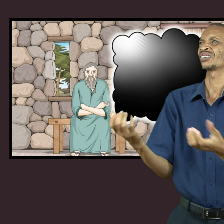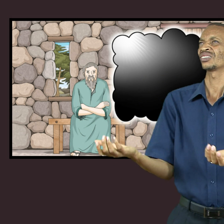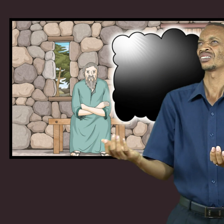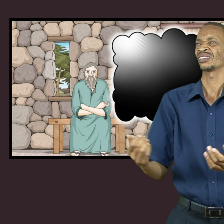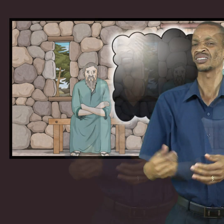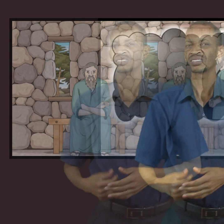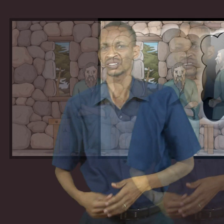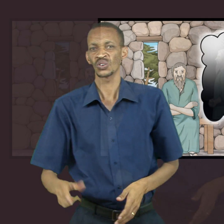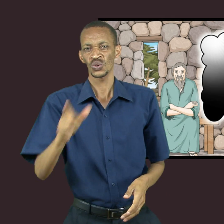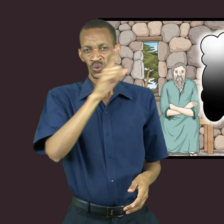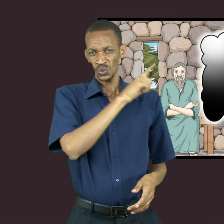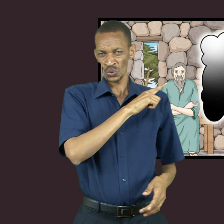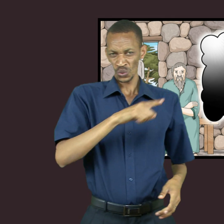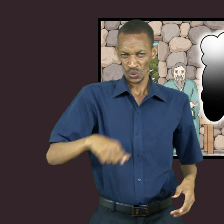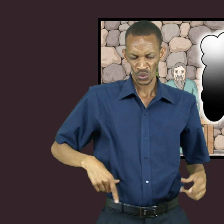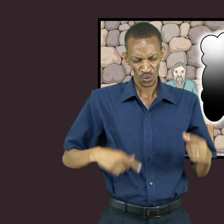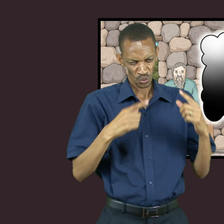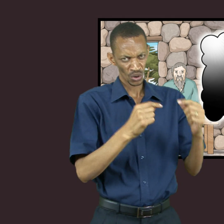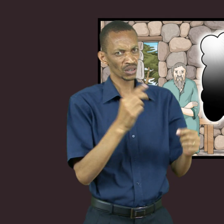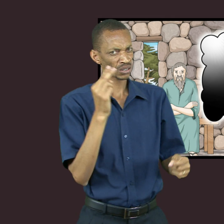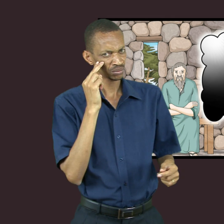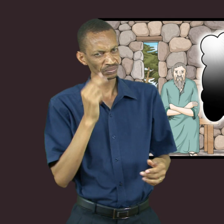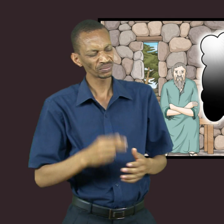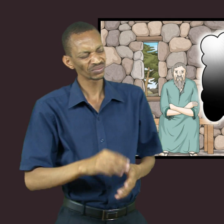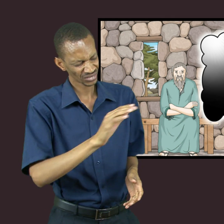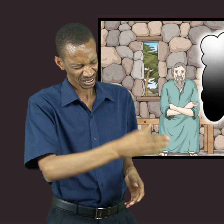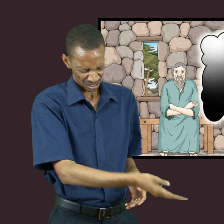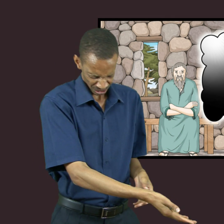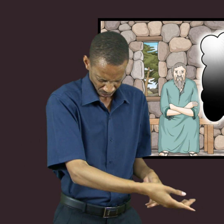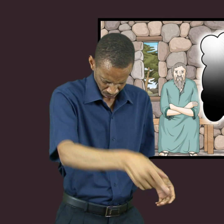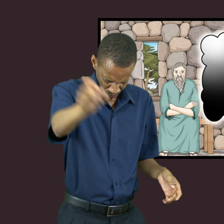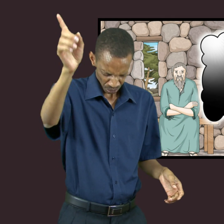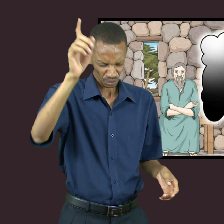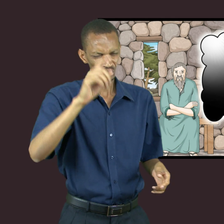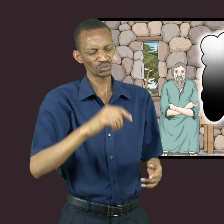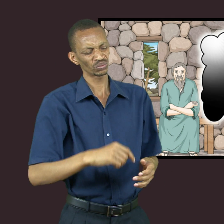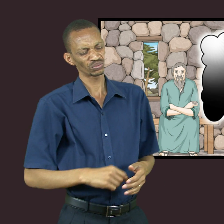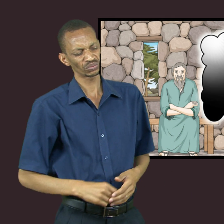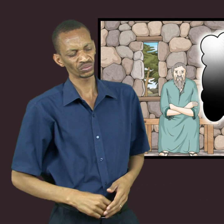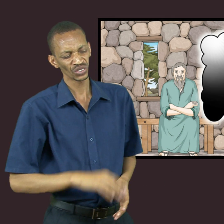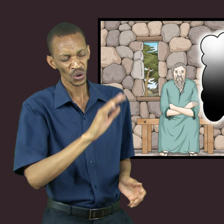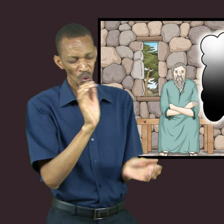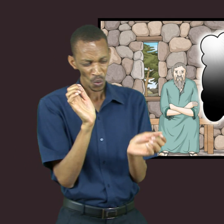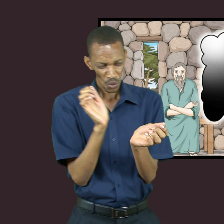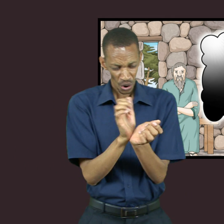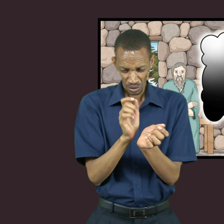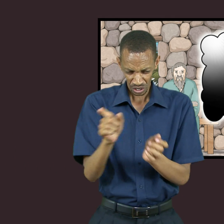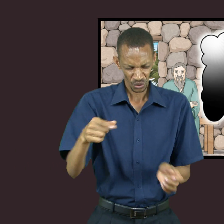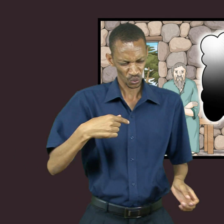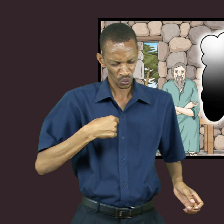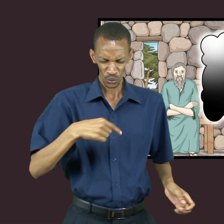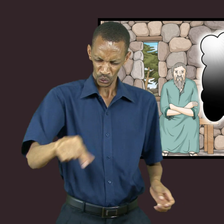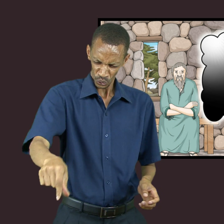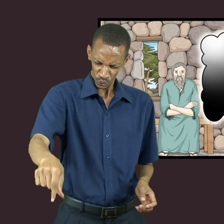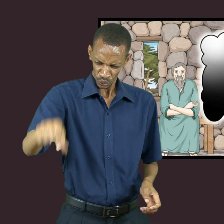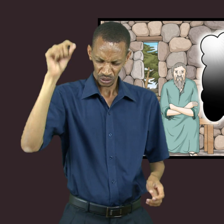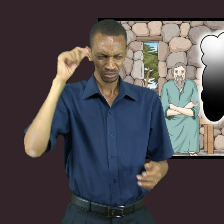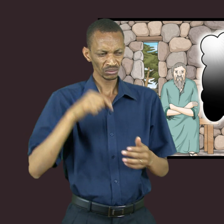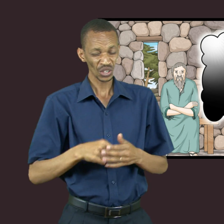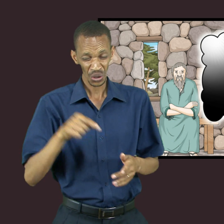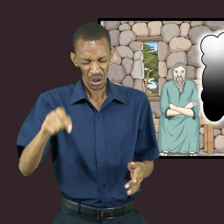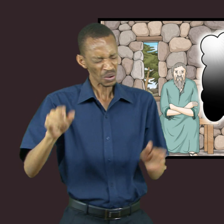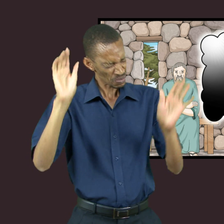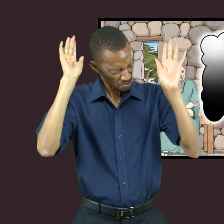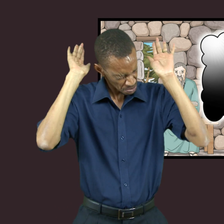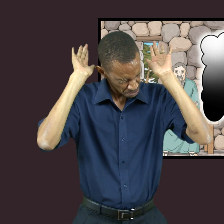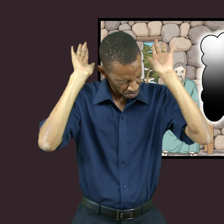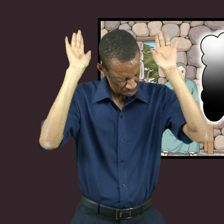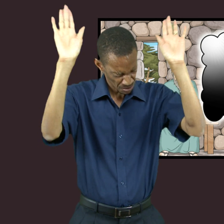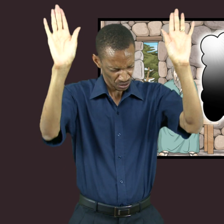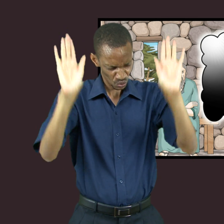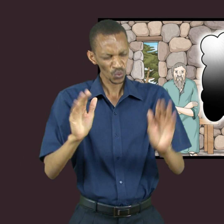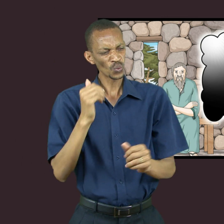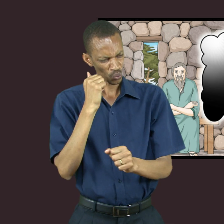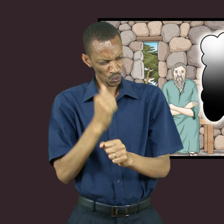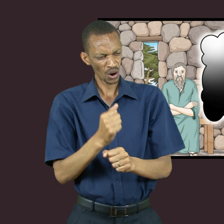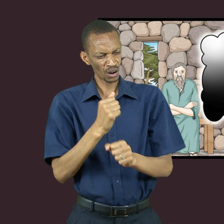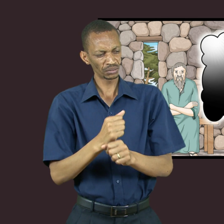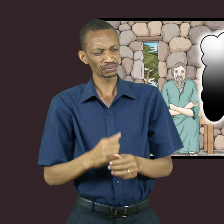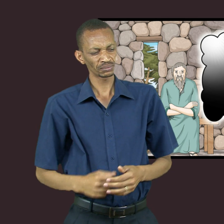said the Lord.